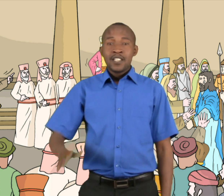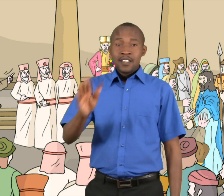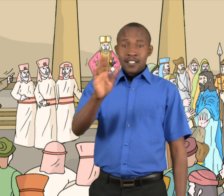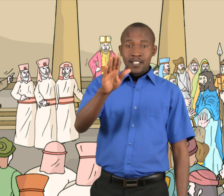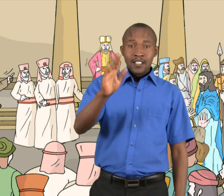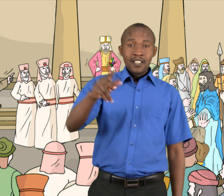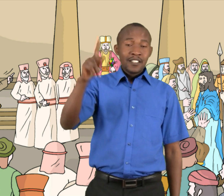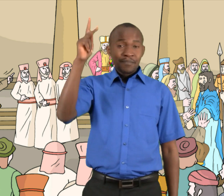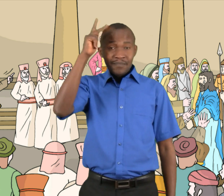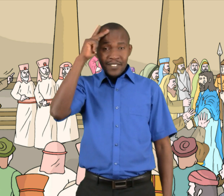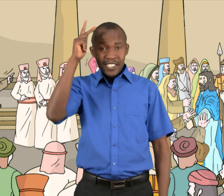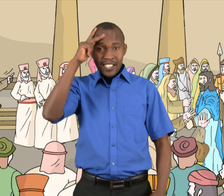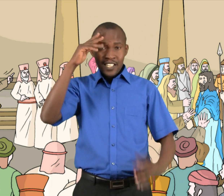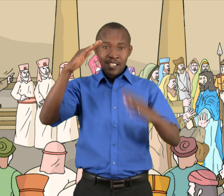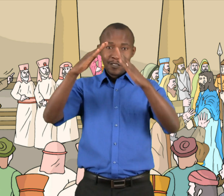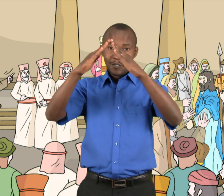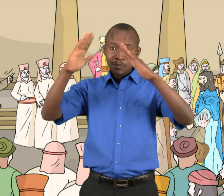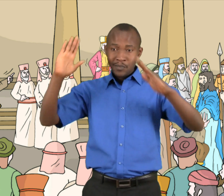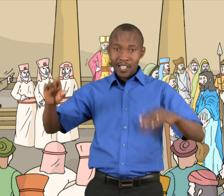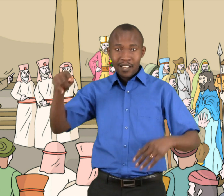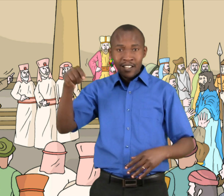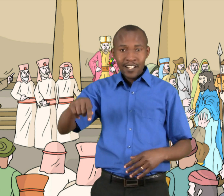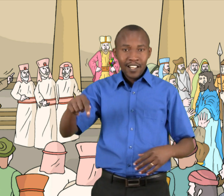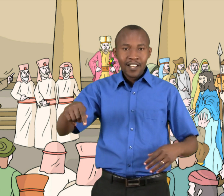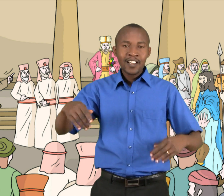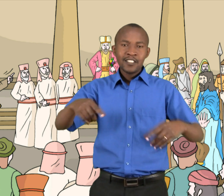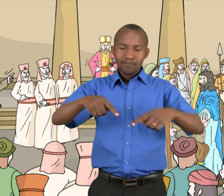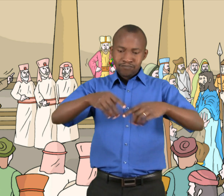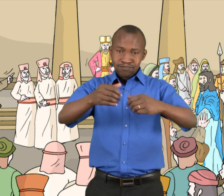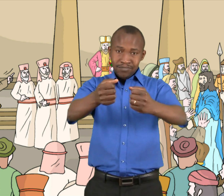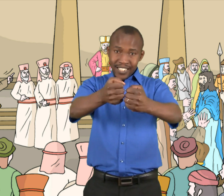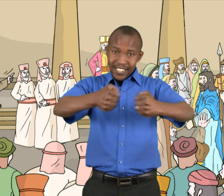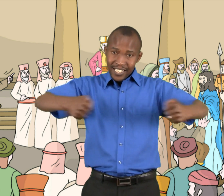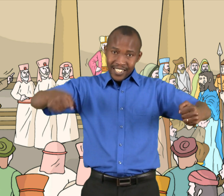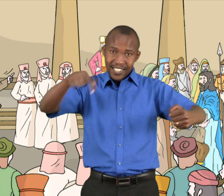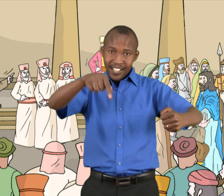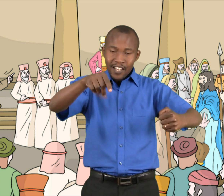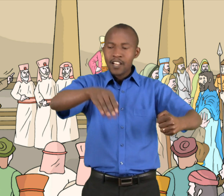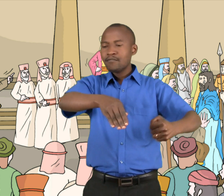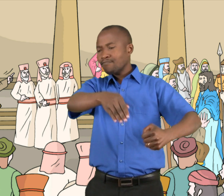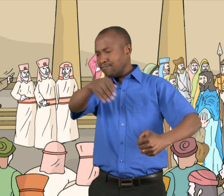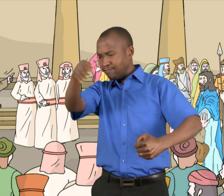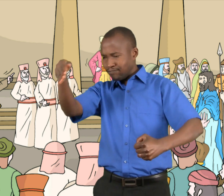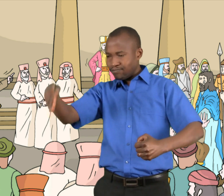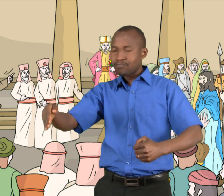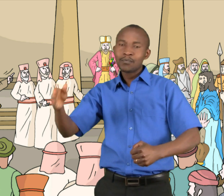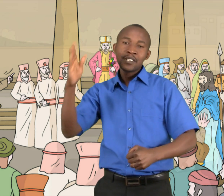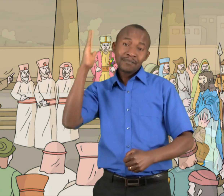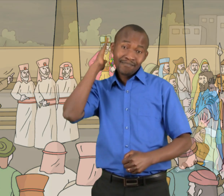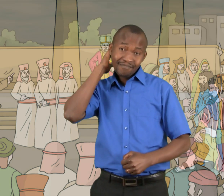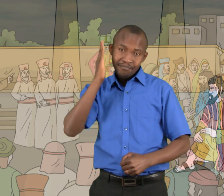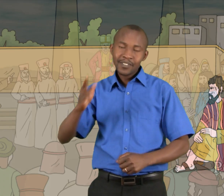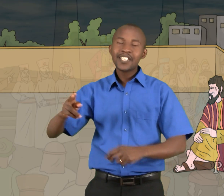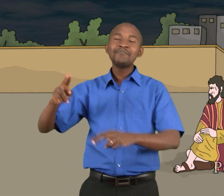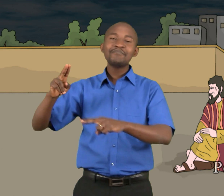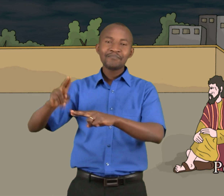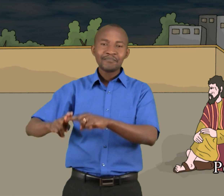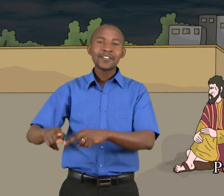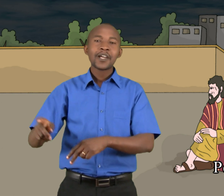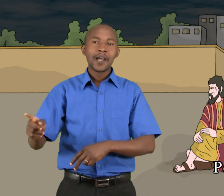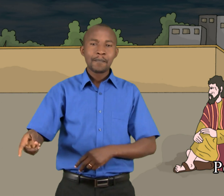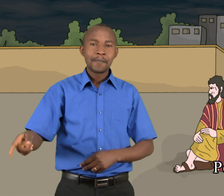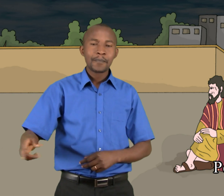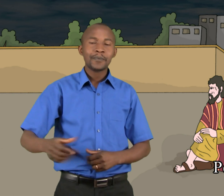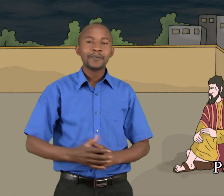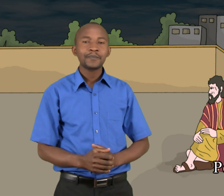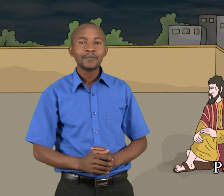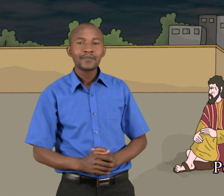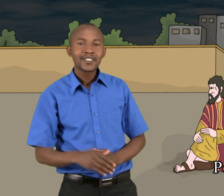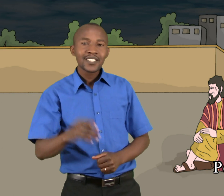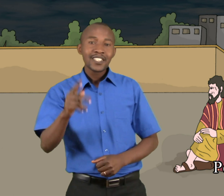Who hit You?”